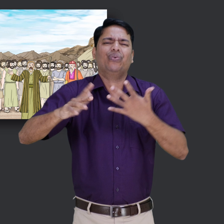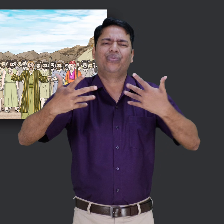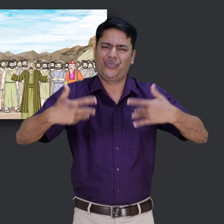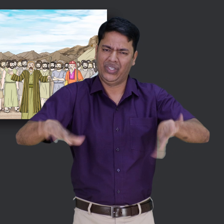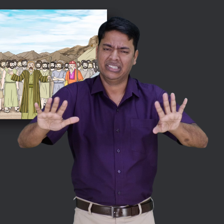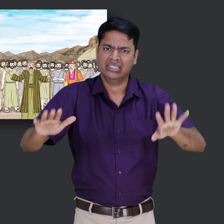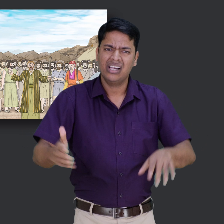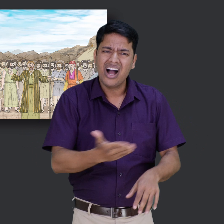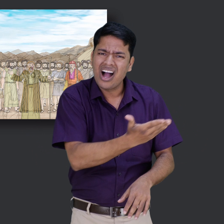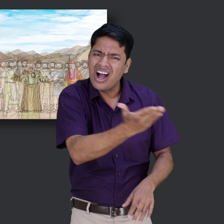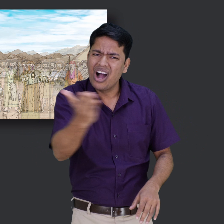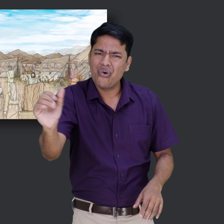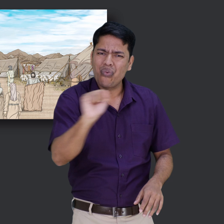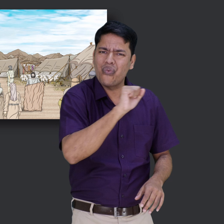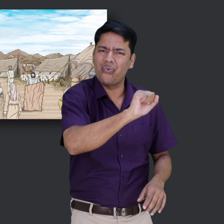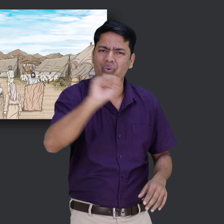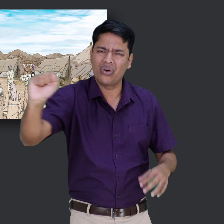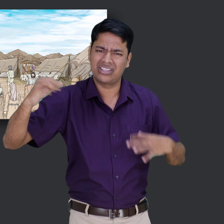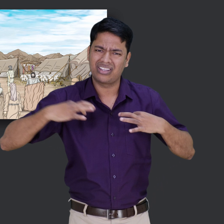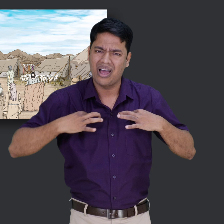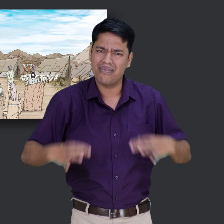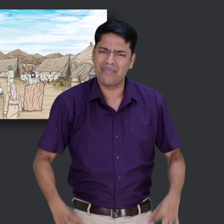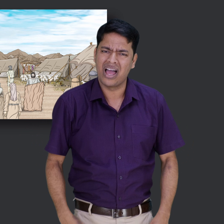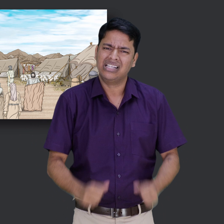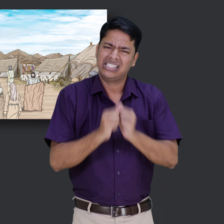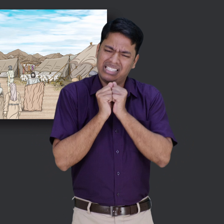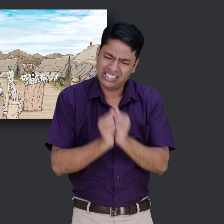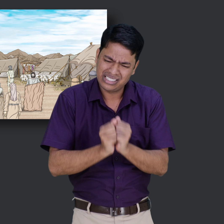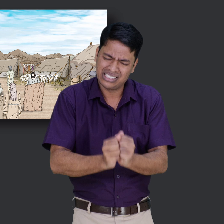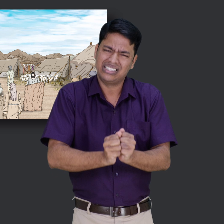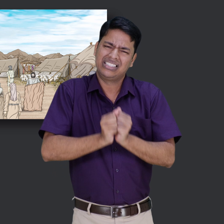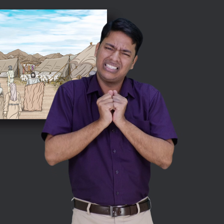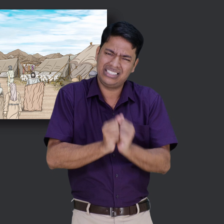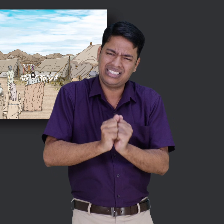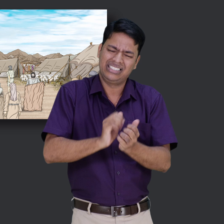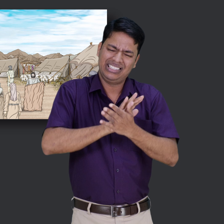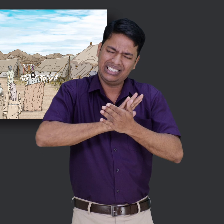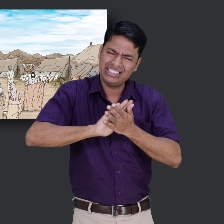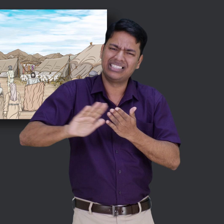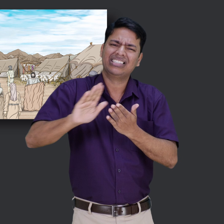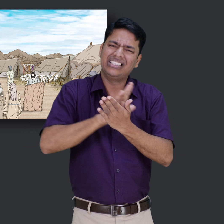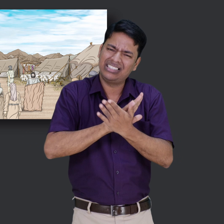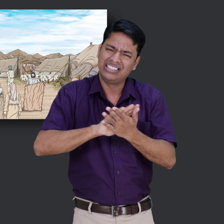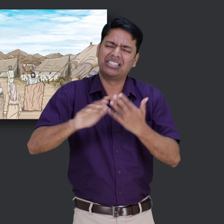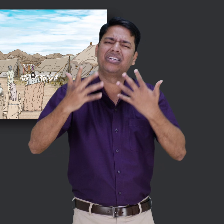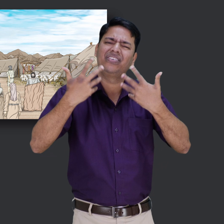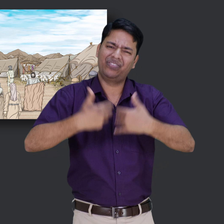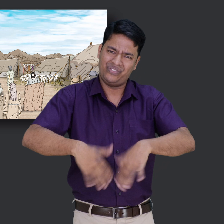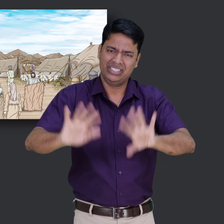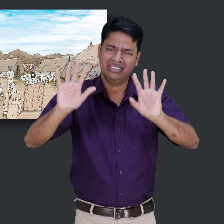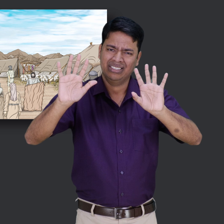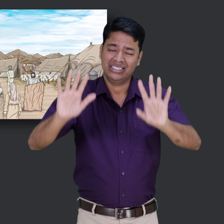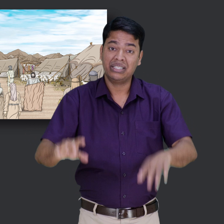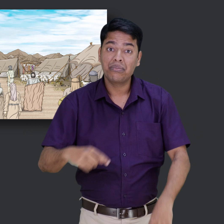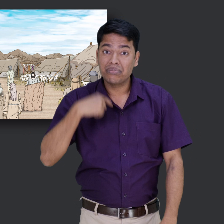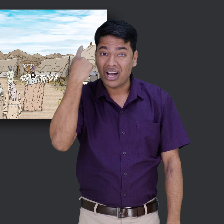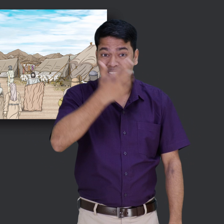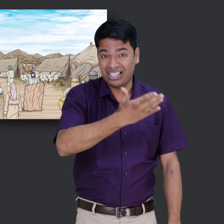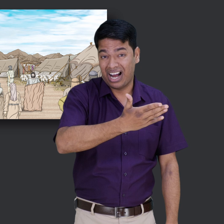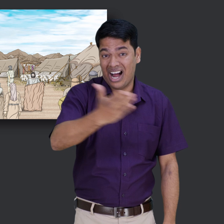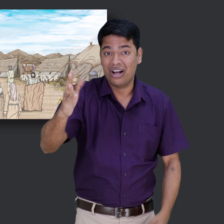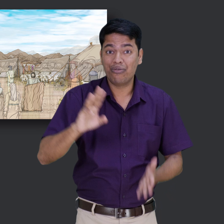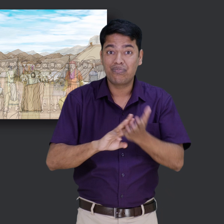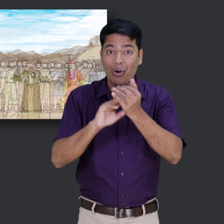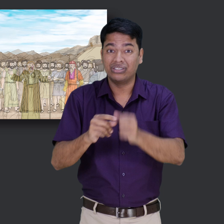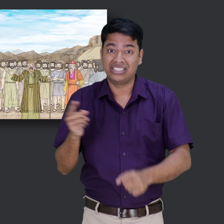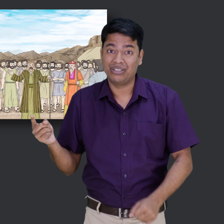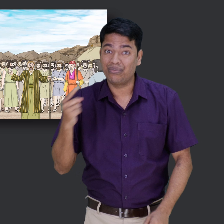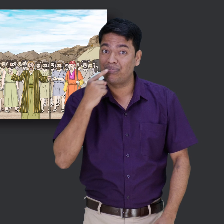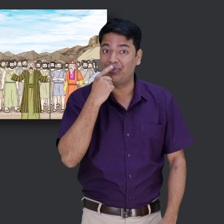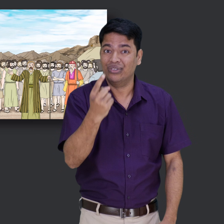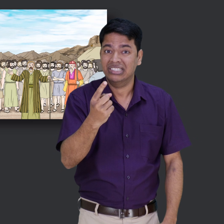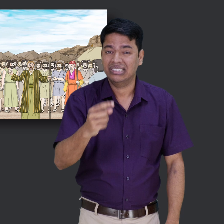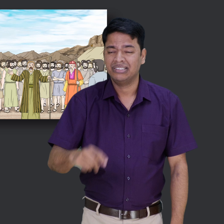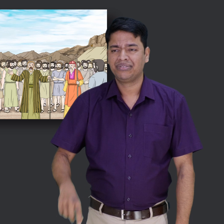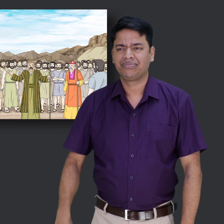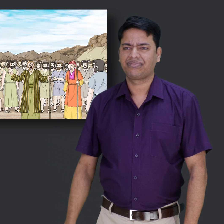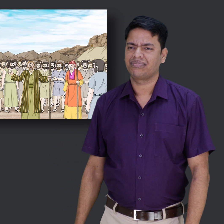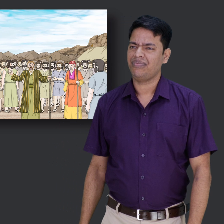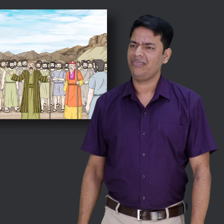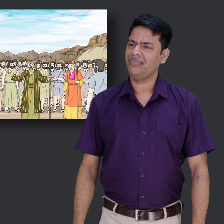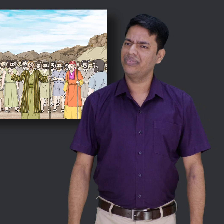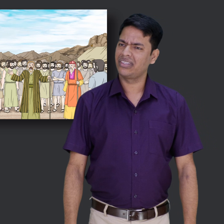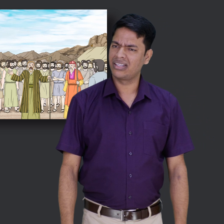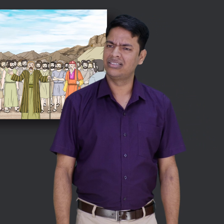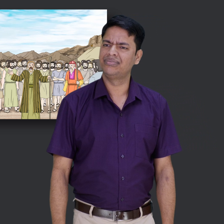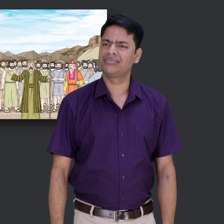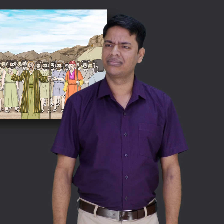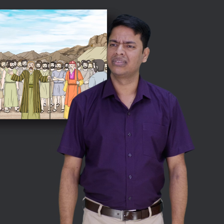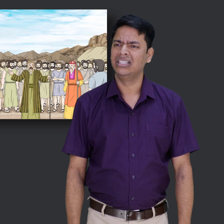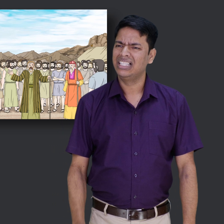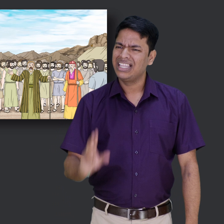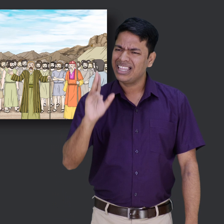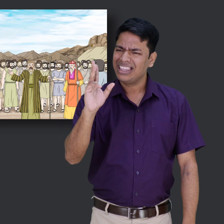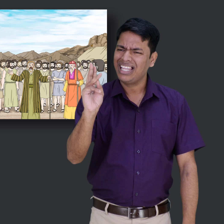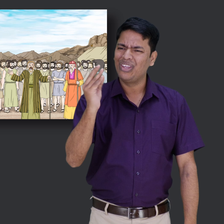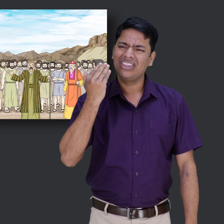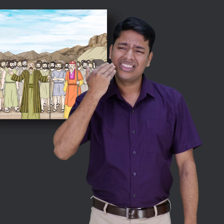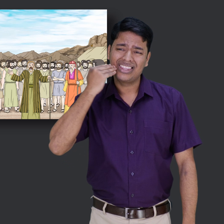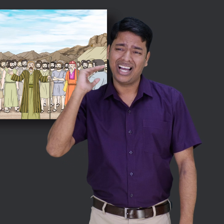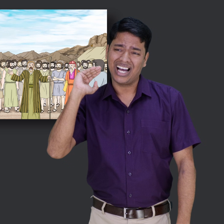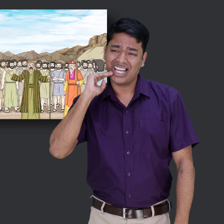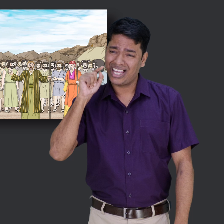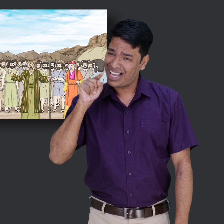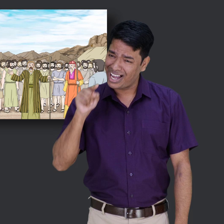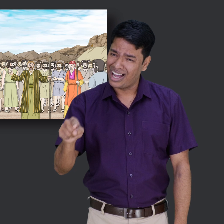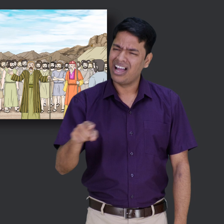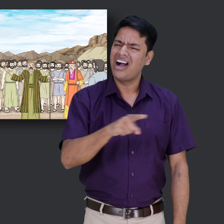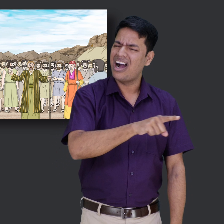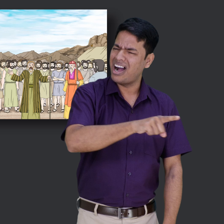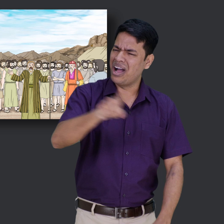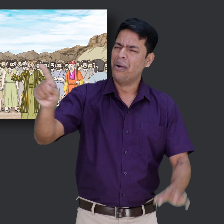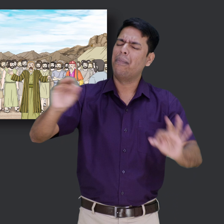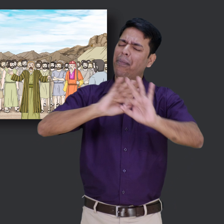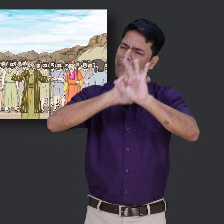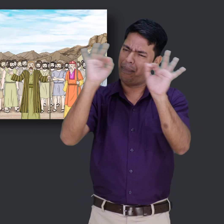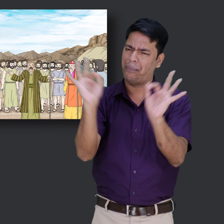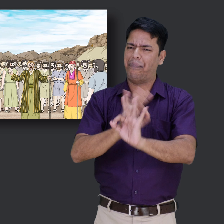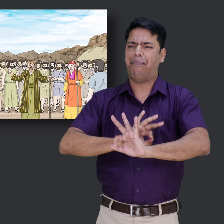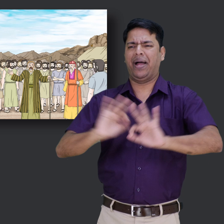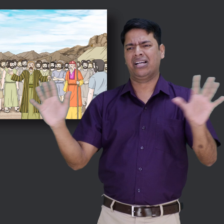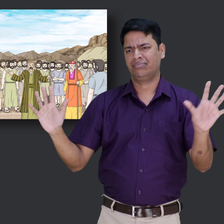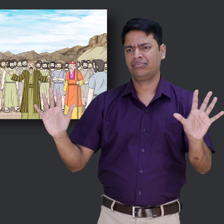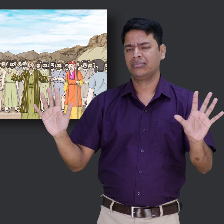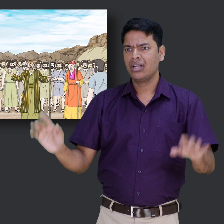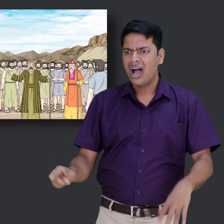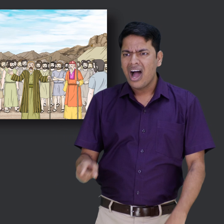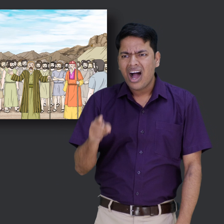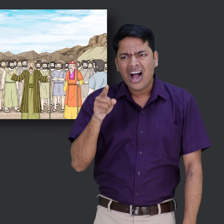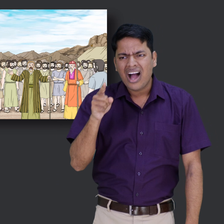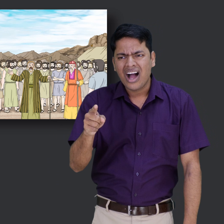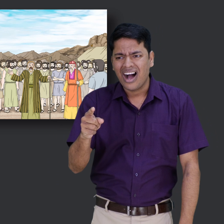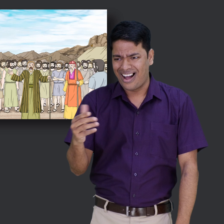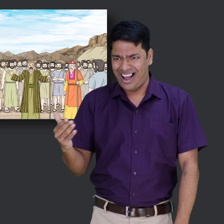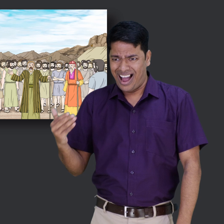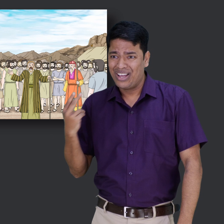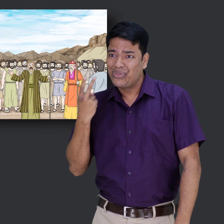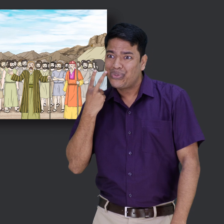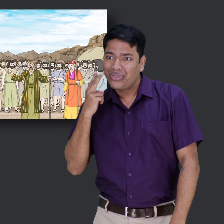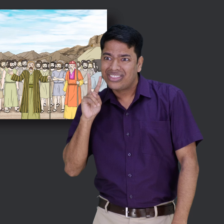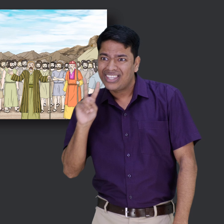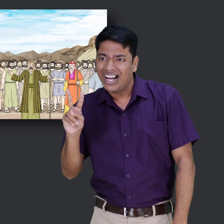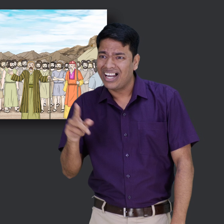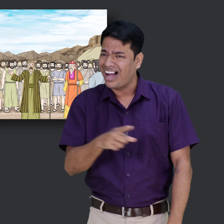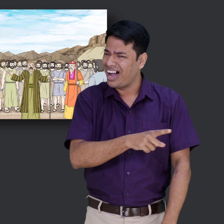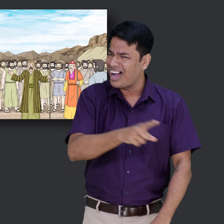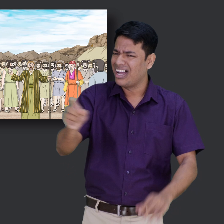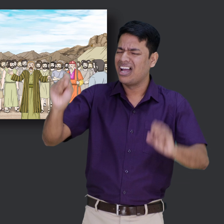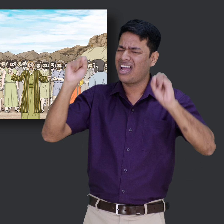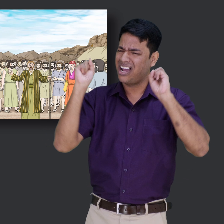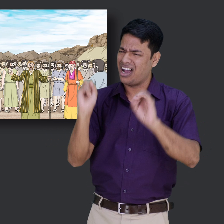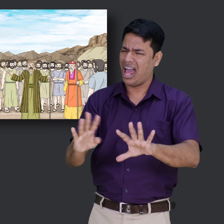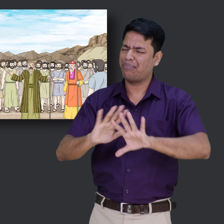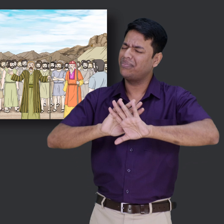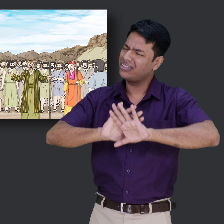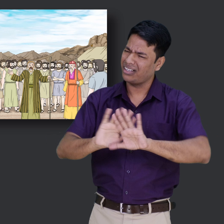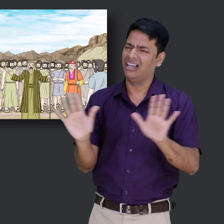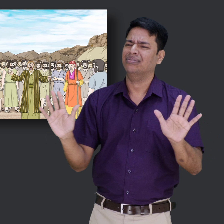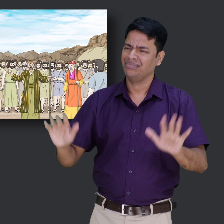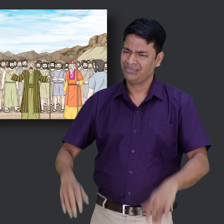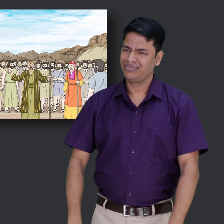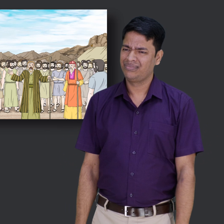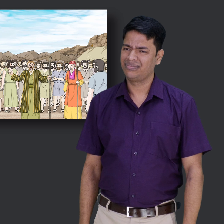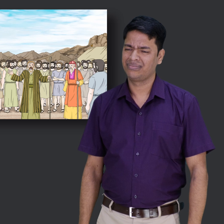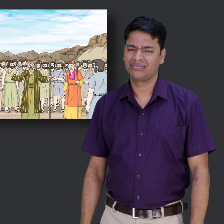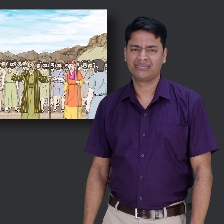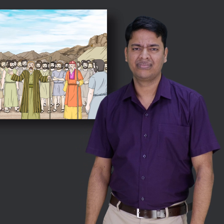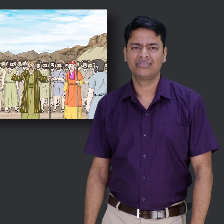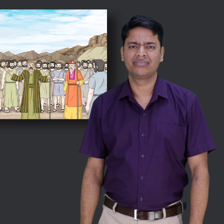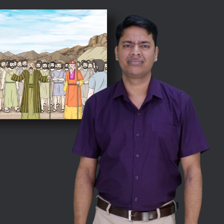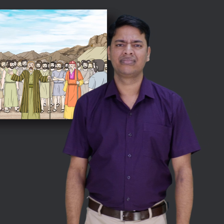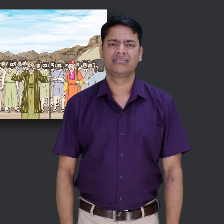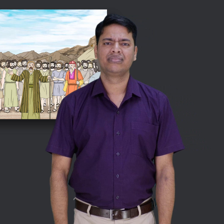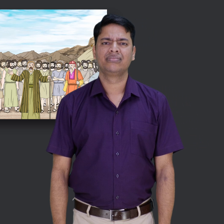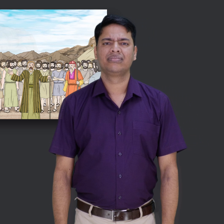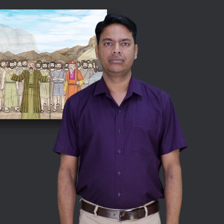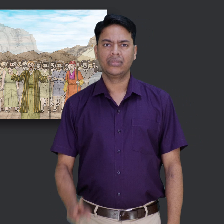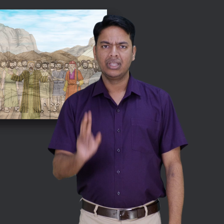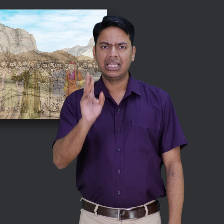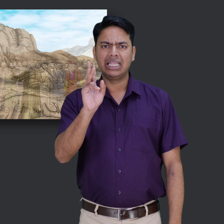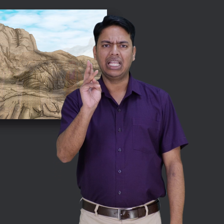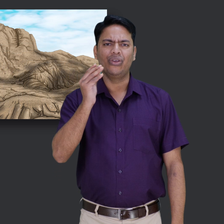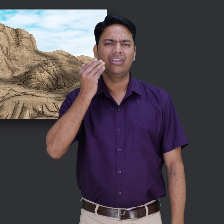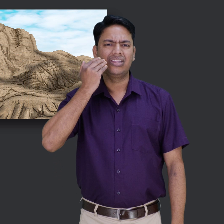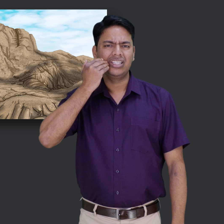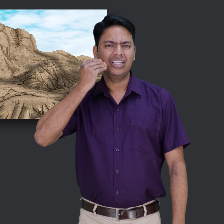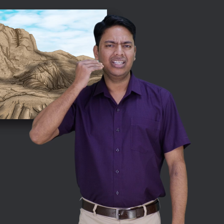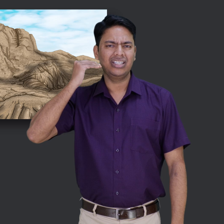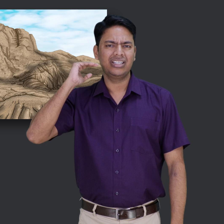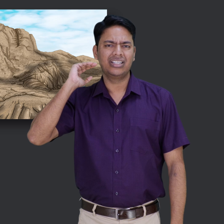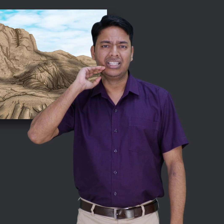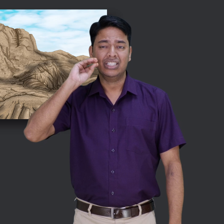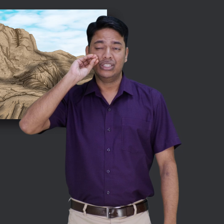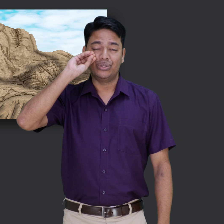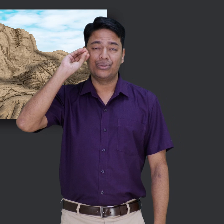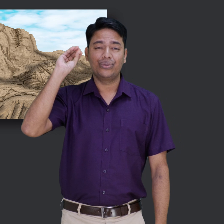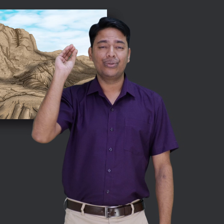“Be prepared for the third day,” he said to the people. “Do not draw near to a woman.”